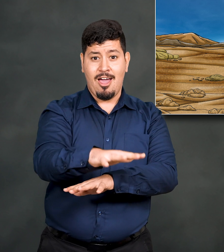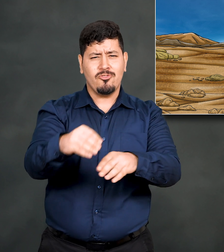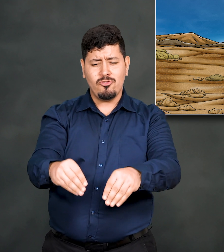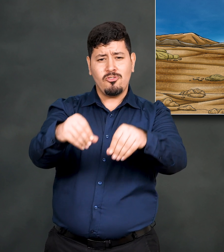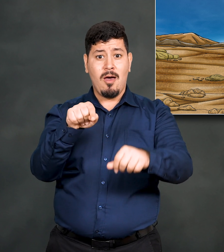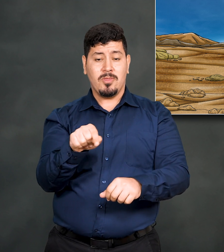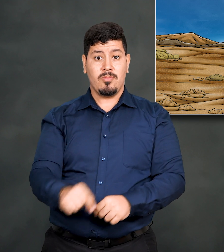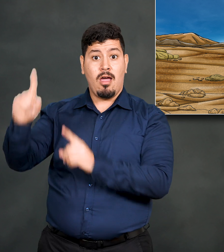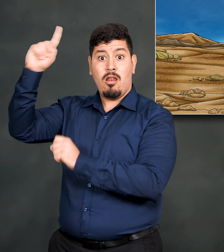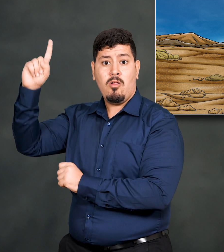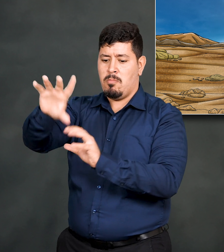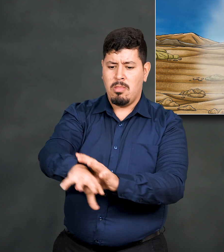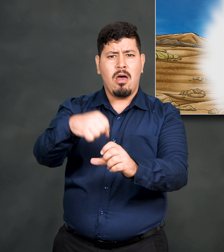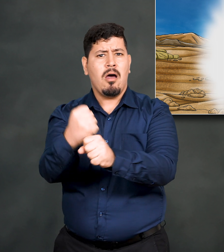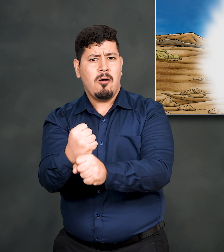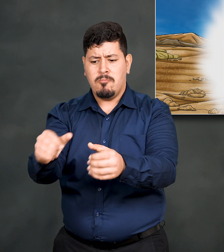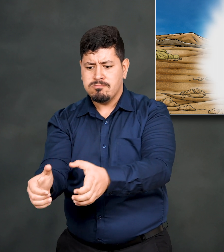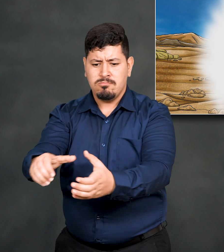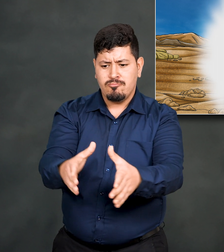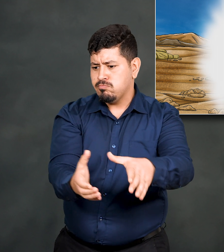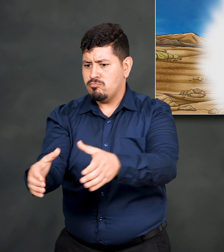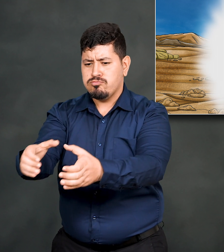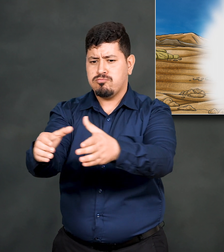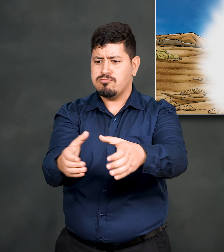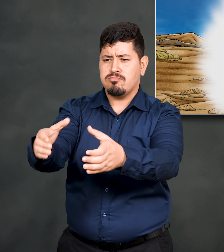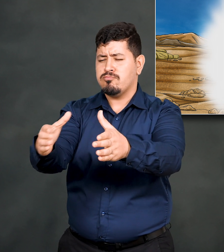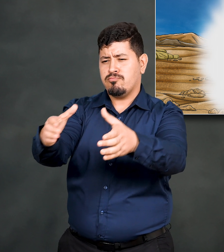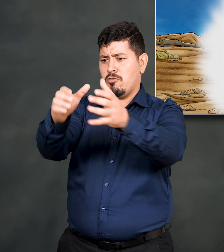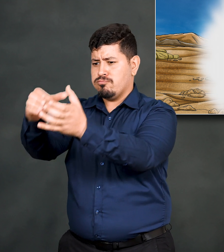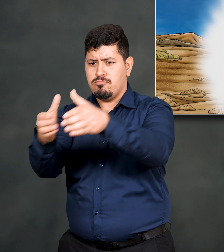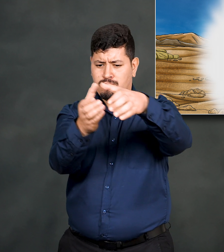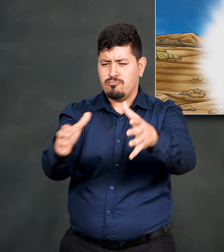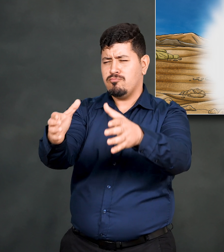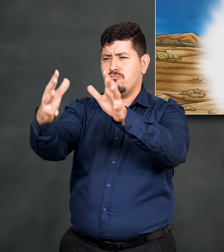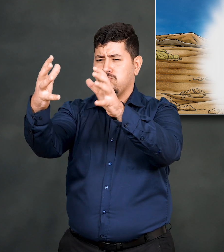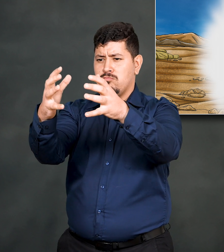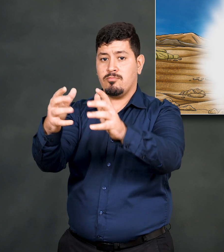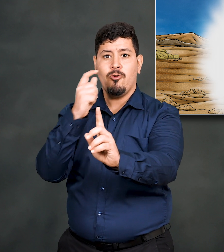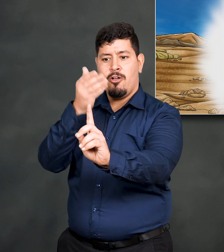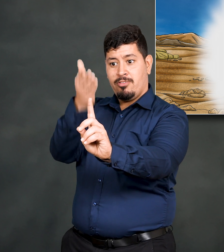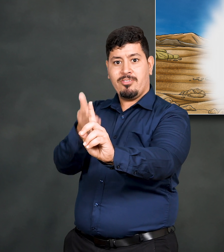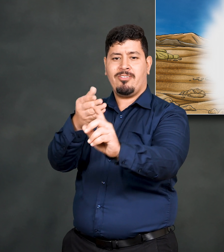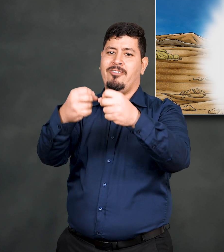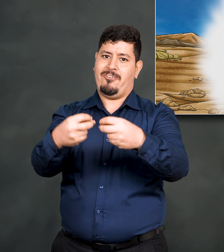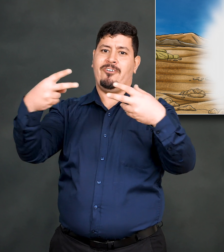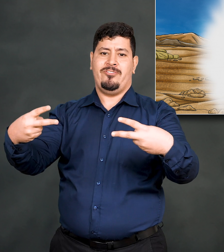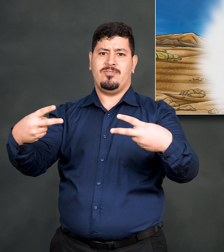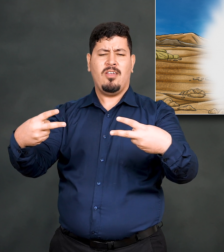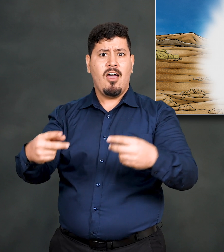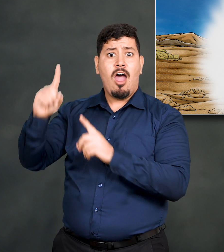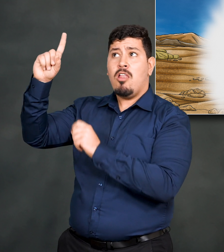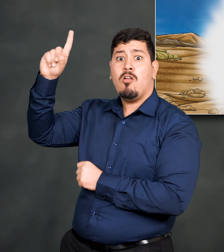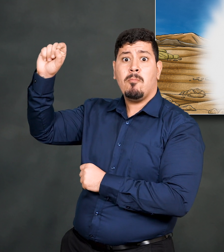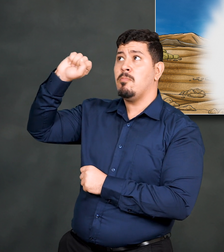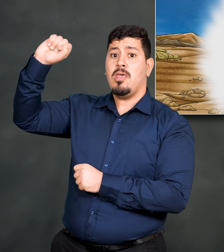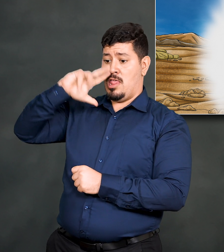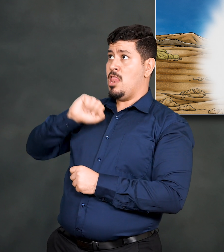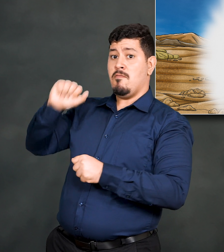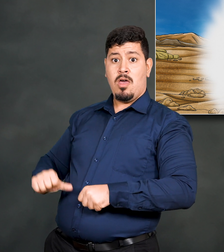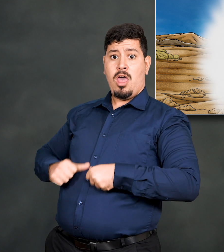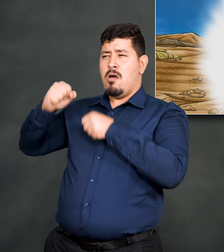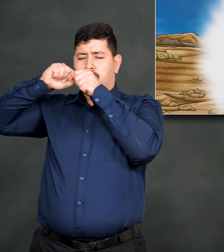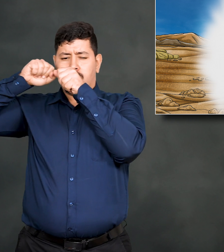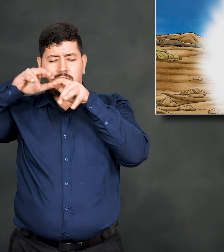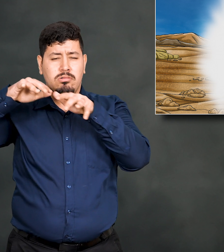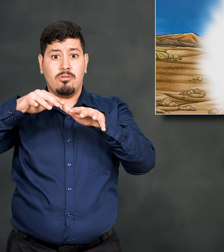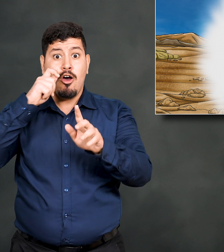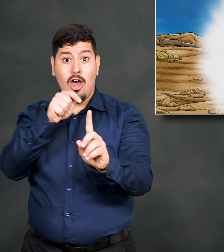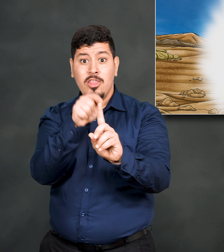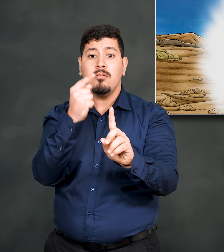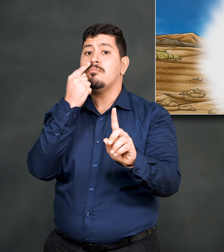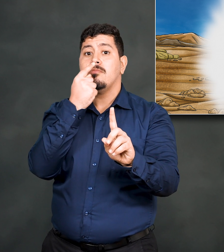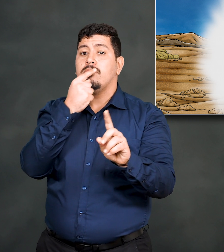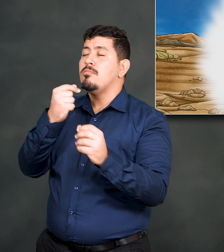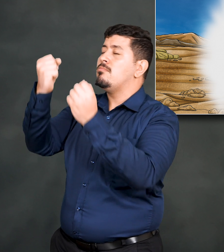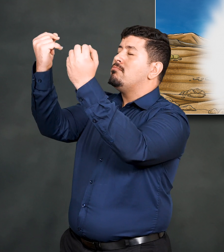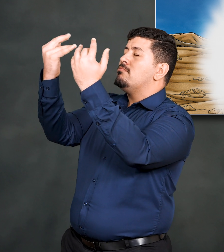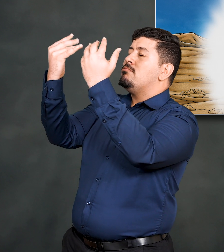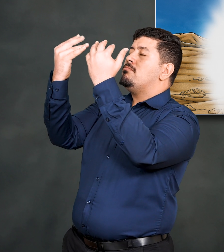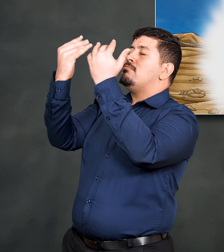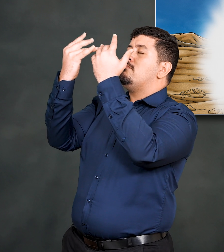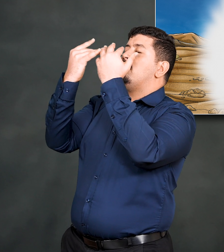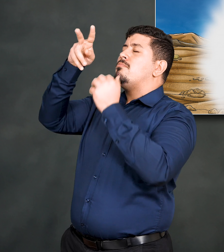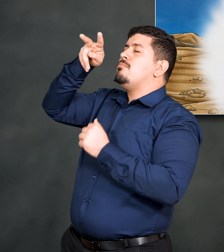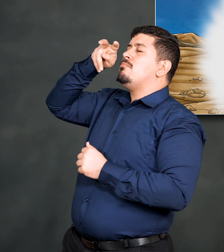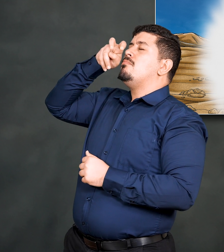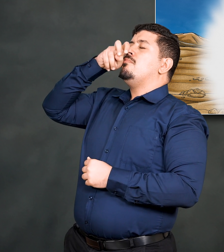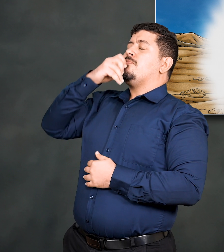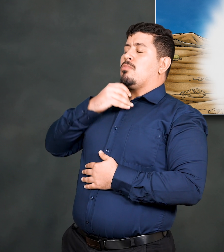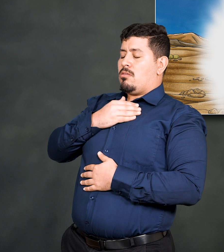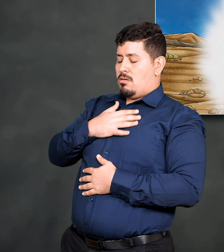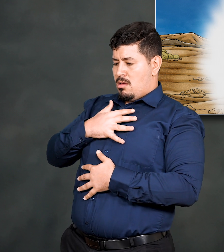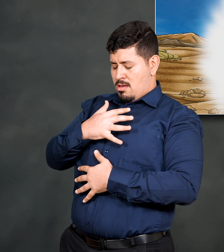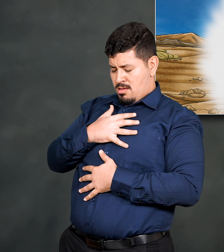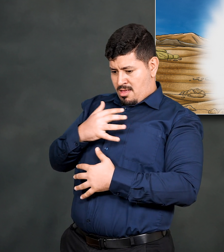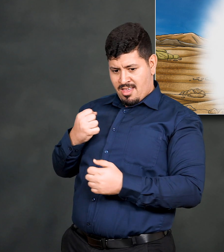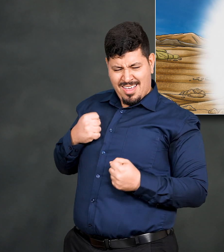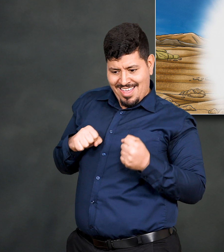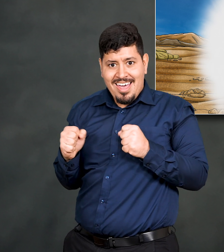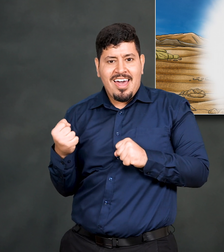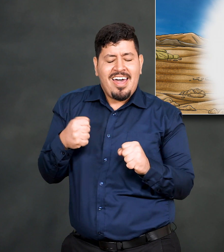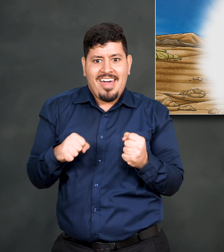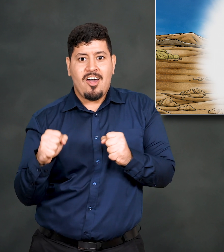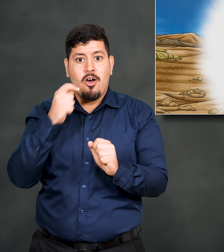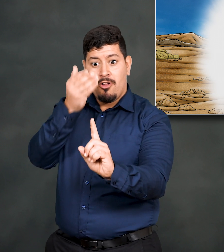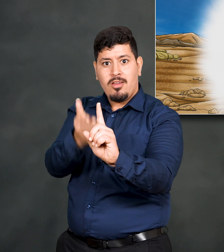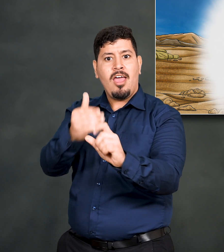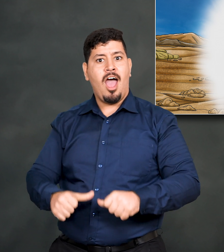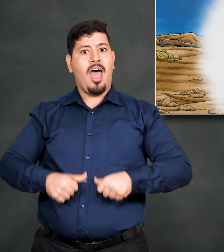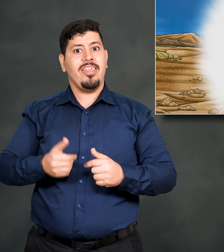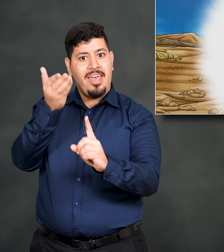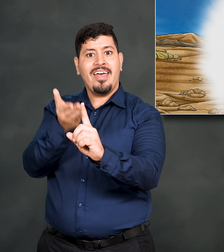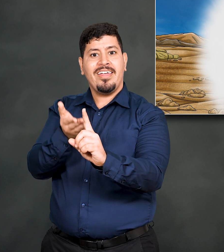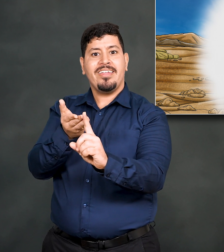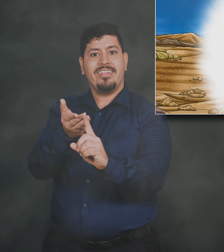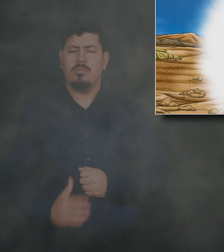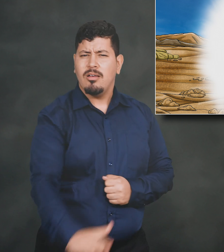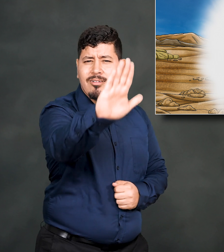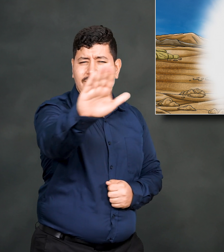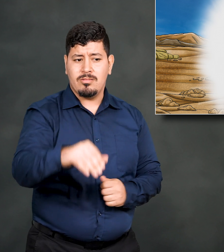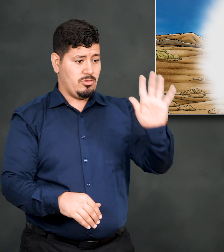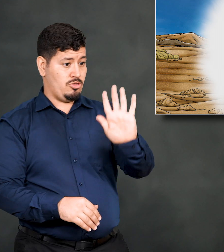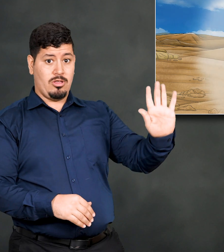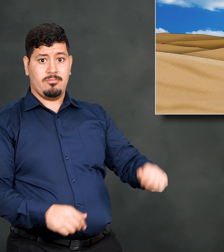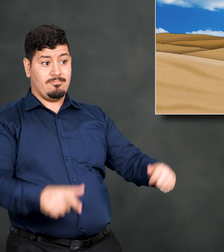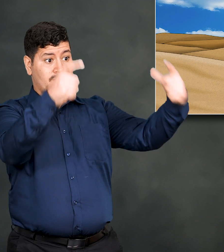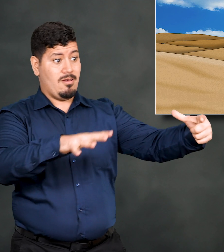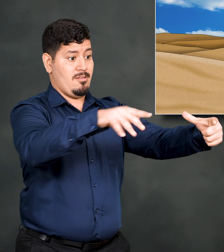Then the LORD God formed man from the dust of the ground and breathed the breath of life into his nostrils, and the man became a living being.